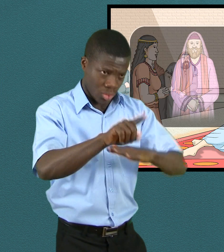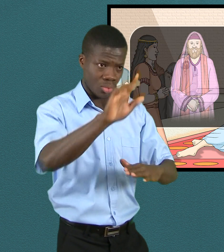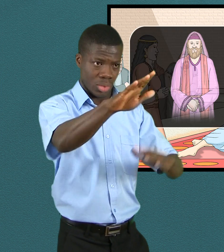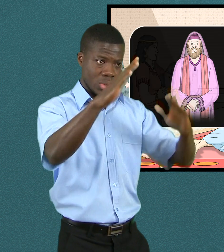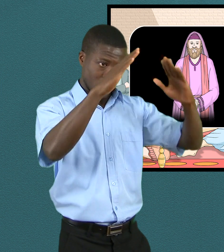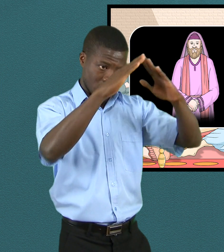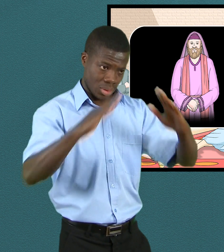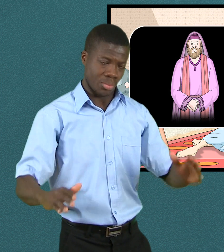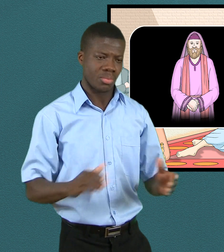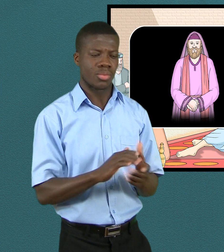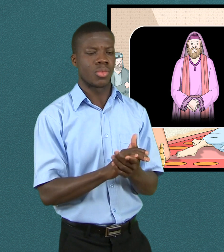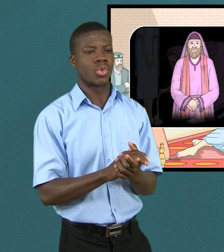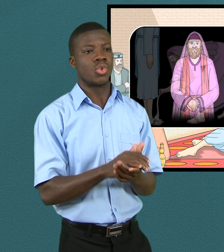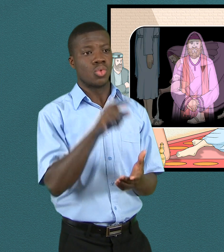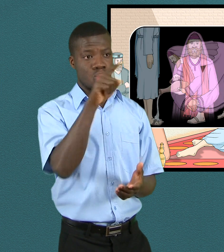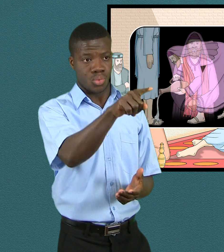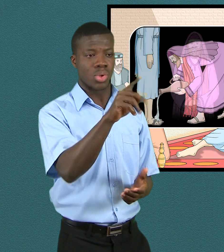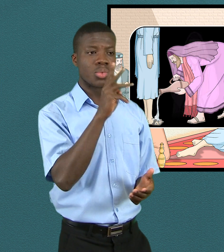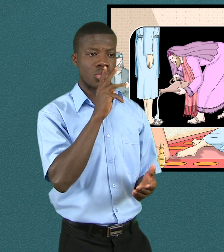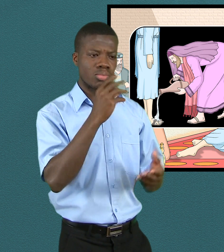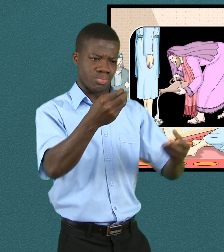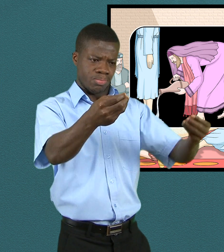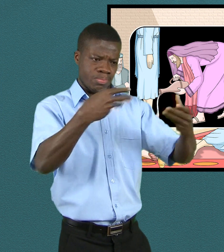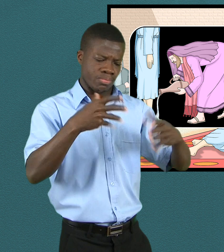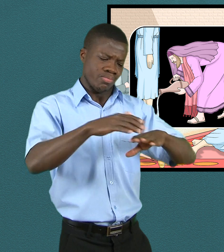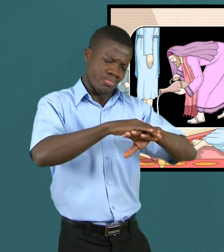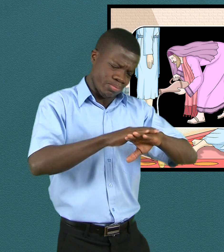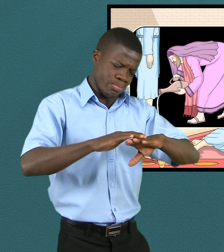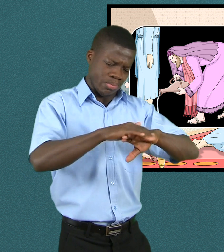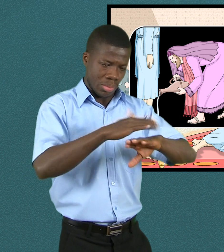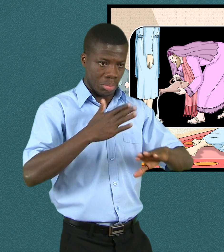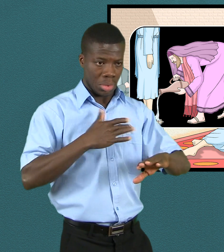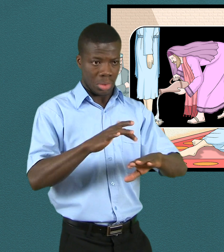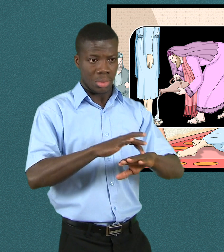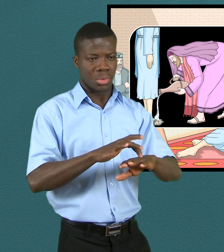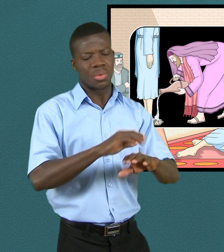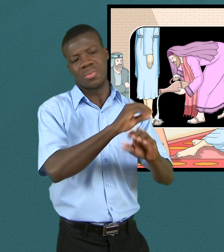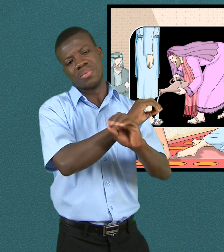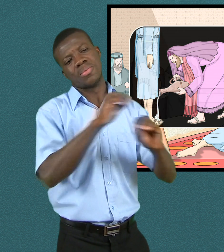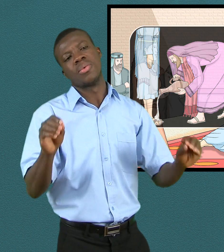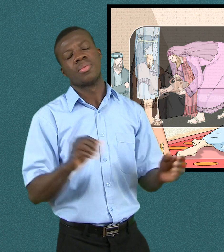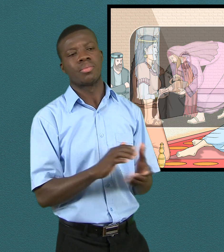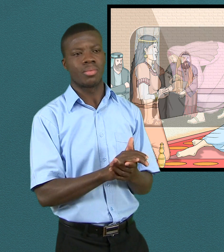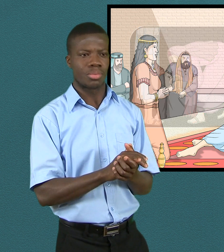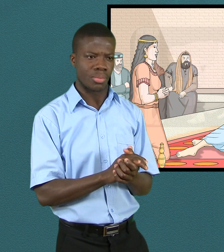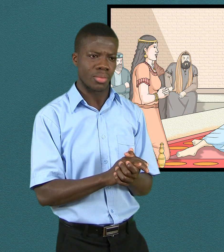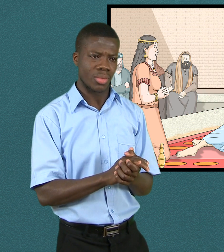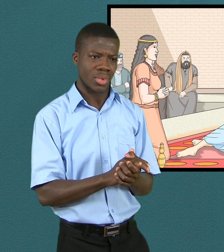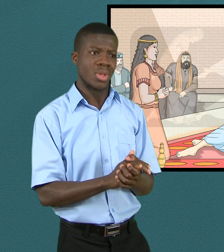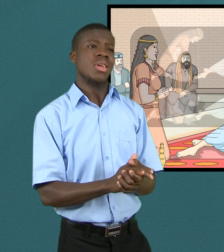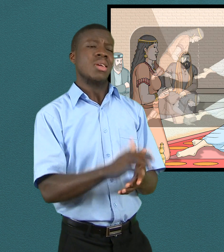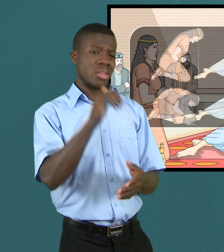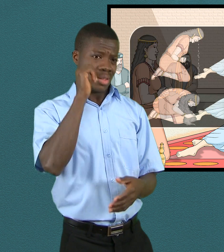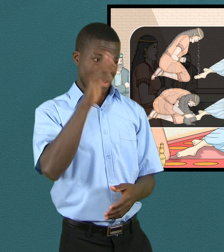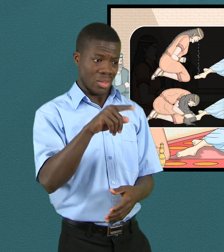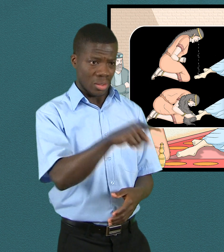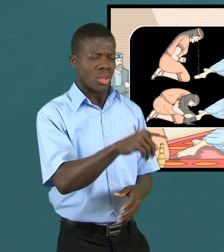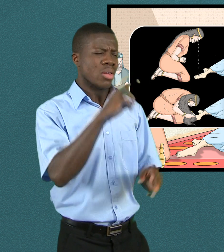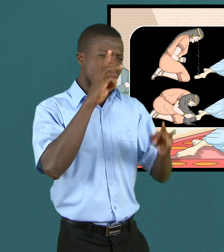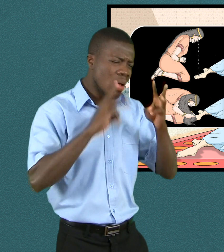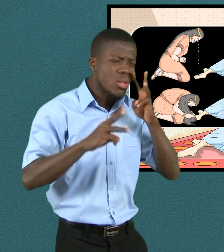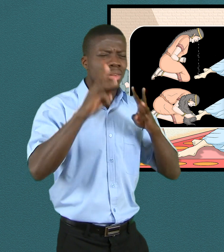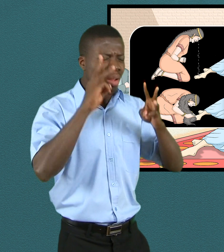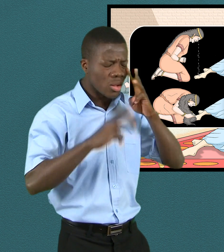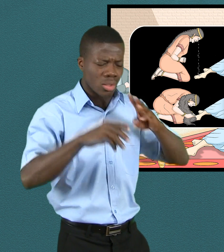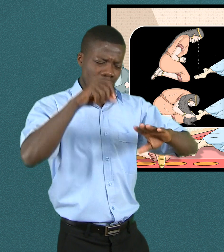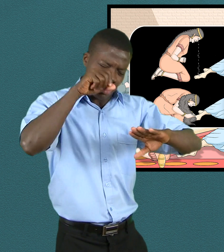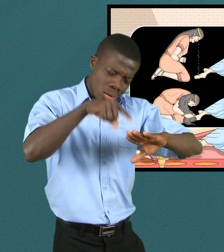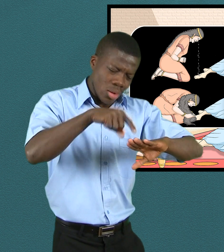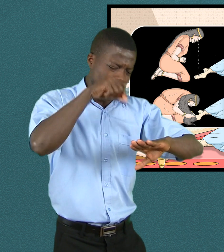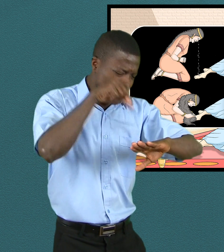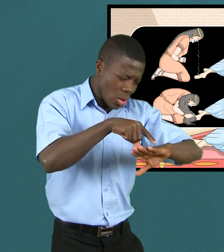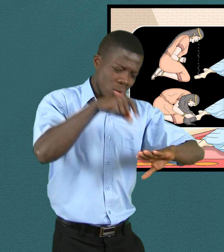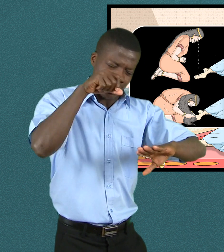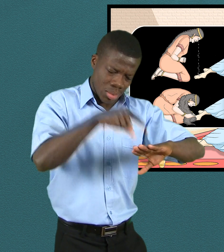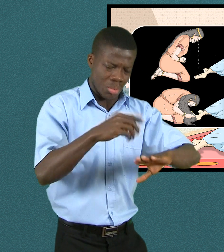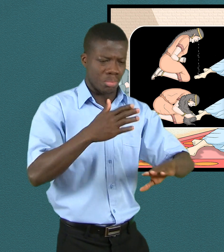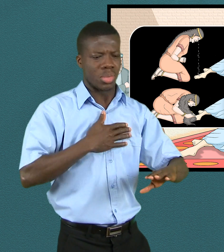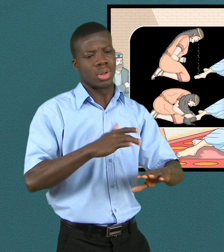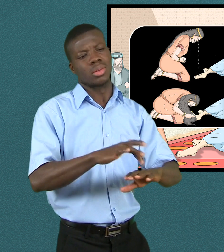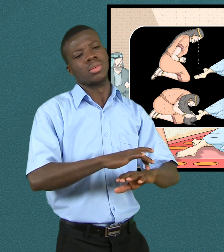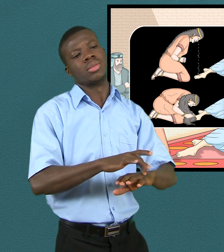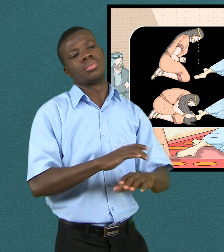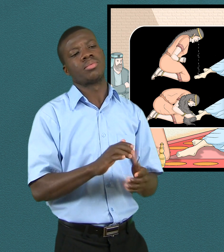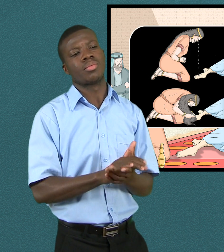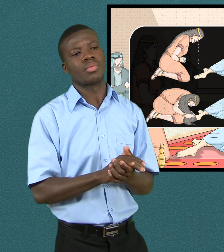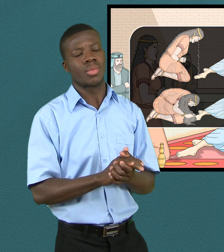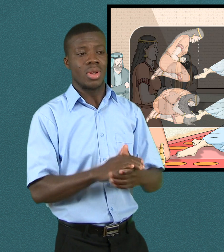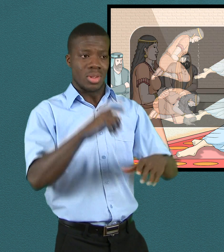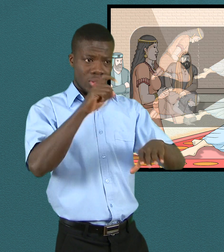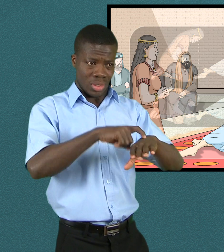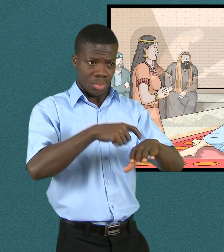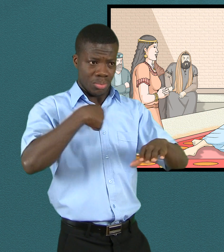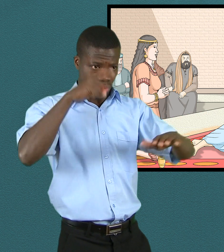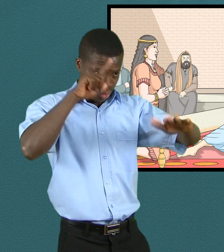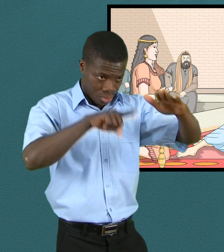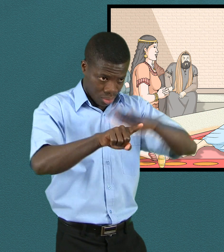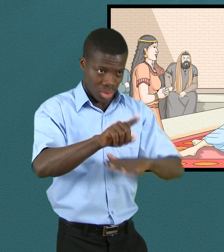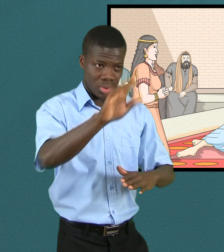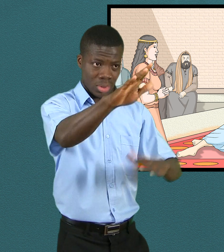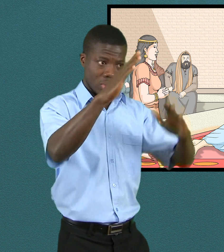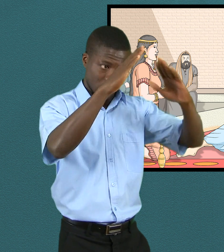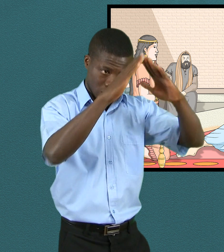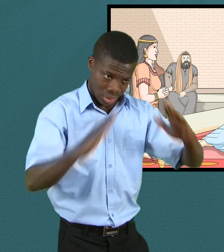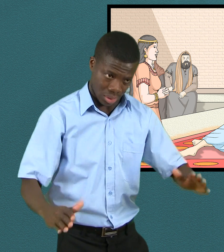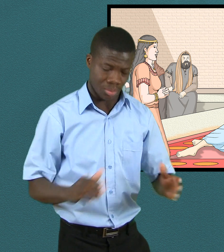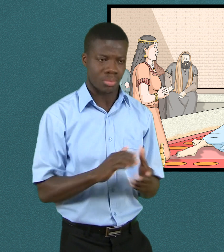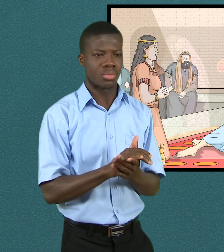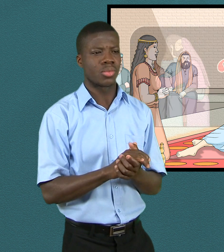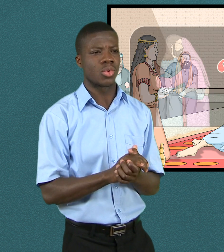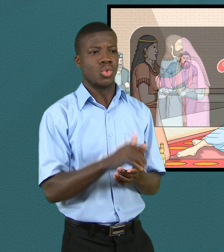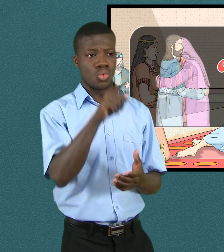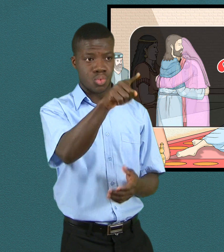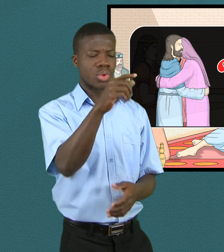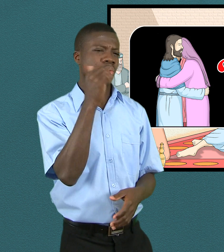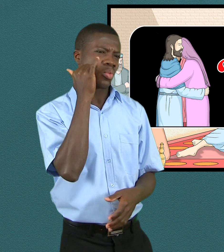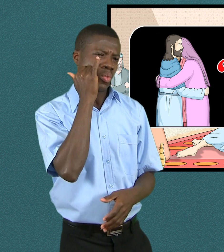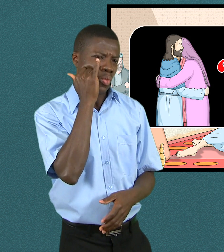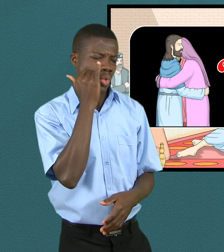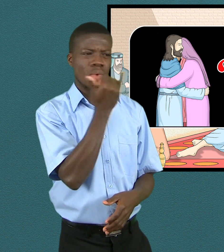When I entered your house, you did not give Me water for My feet, but she wet My feet with her tears and wiped them with her hair.